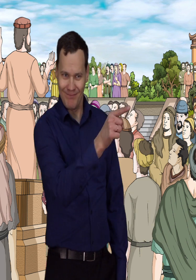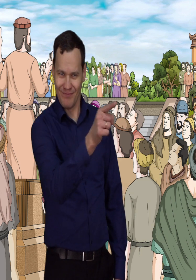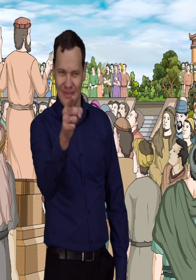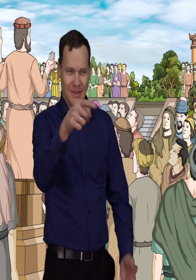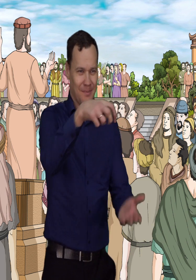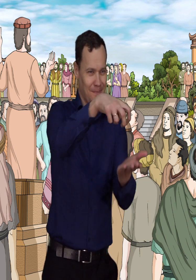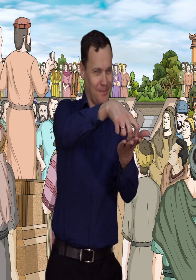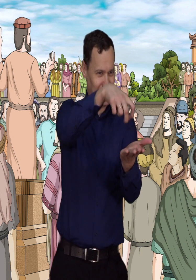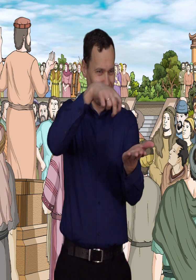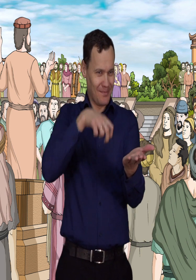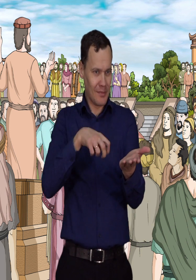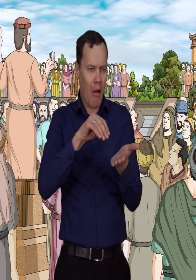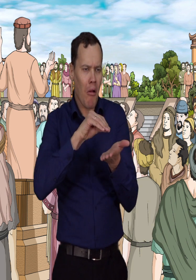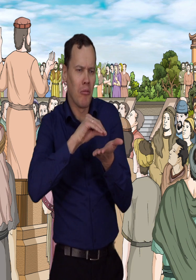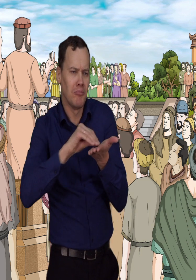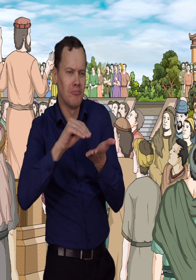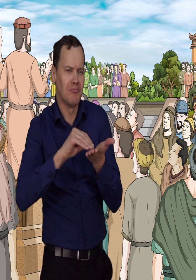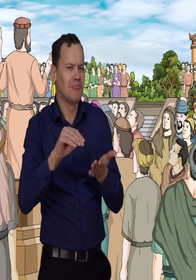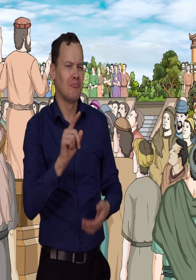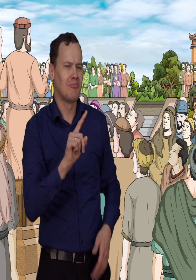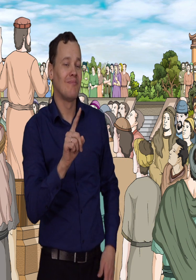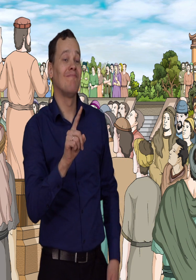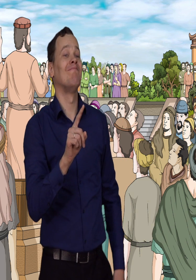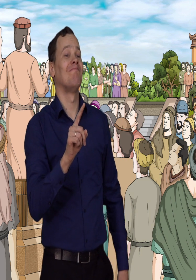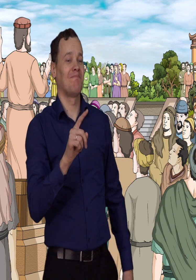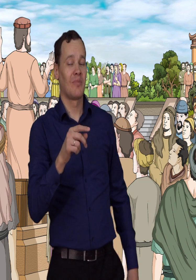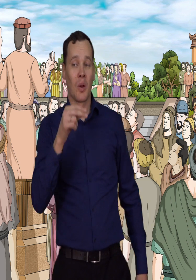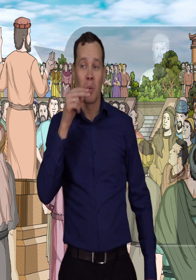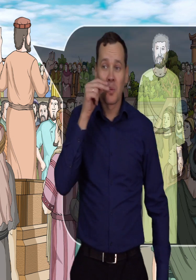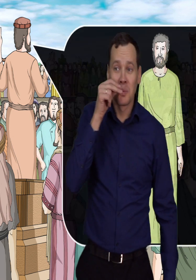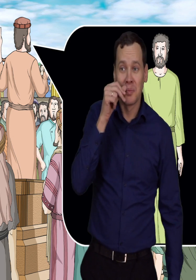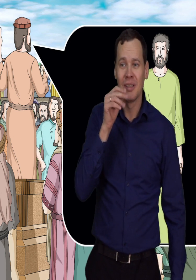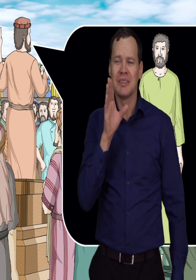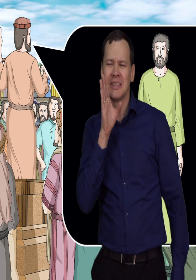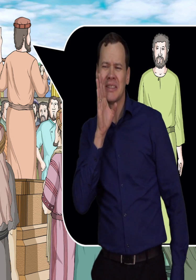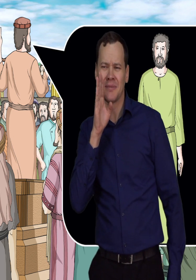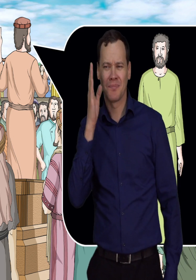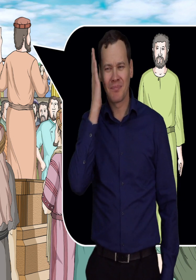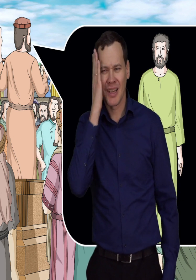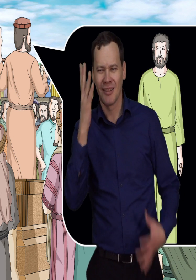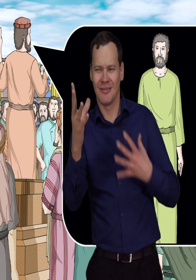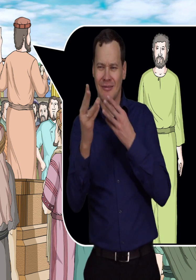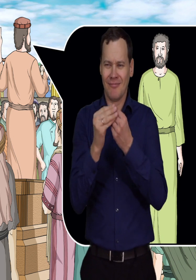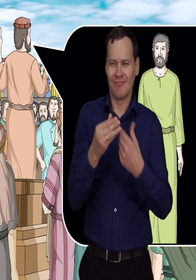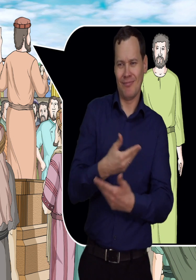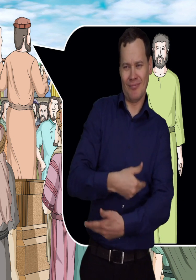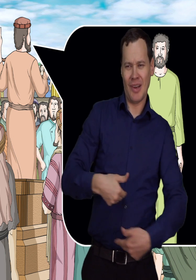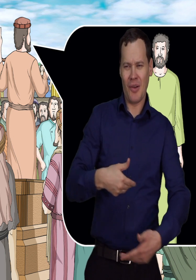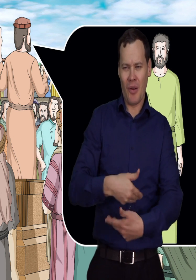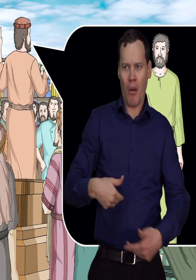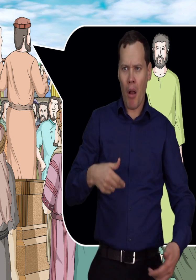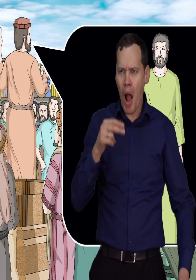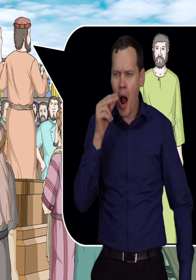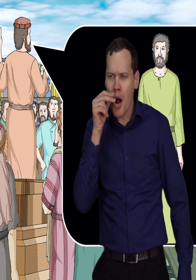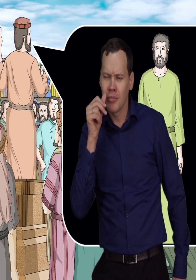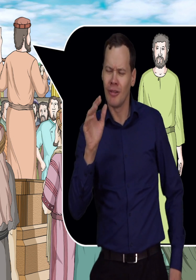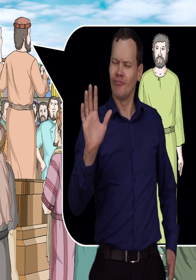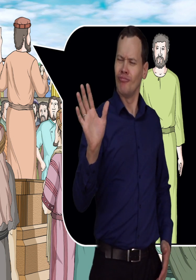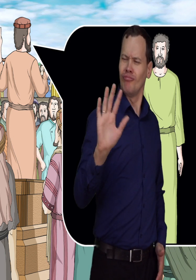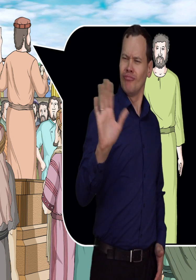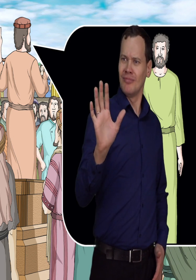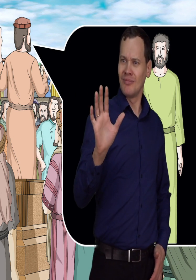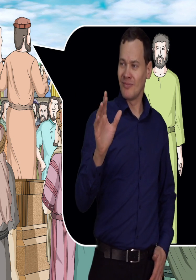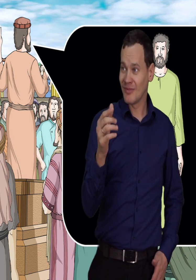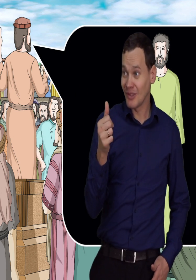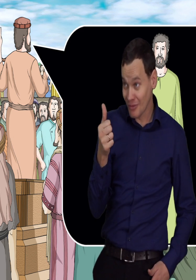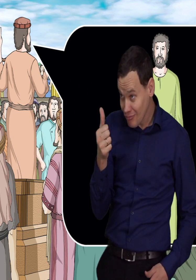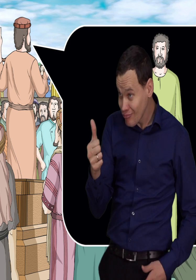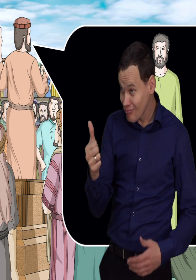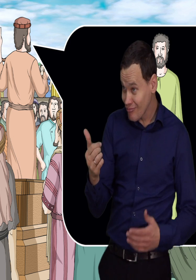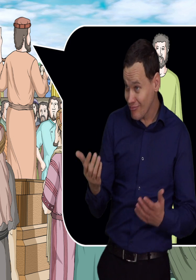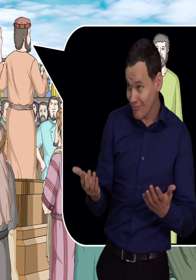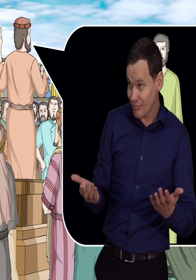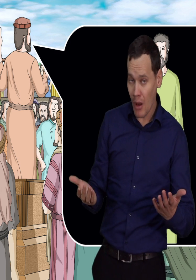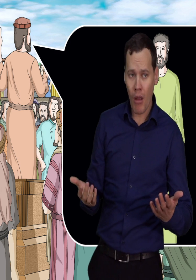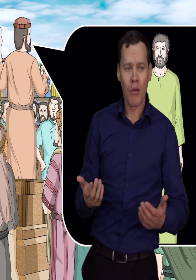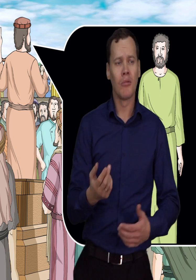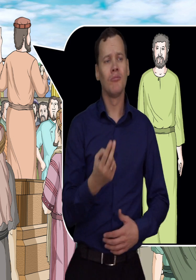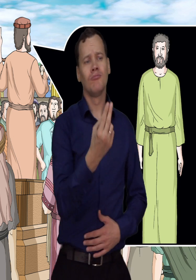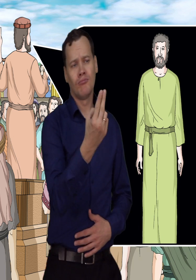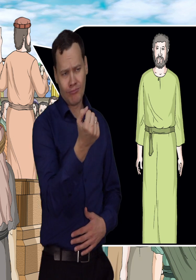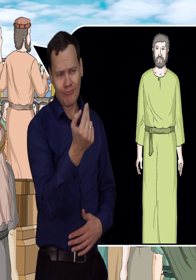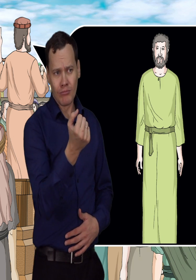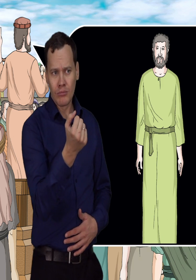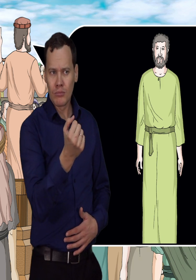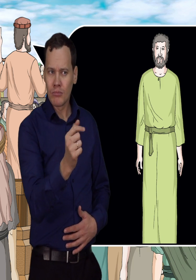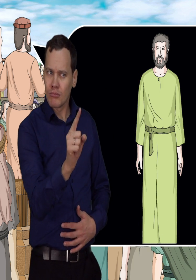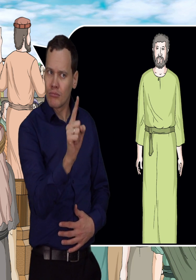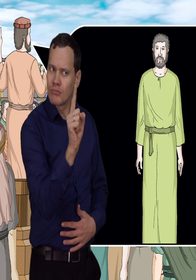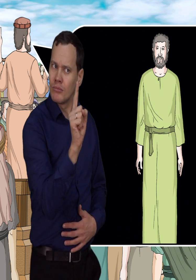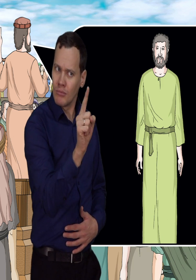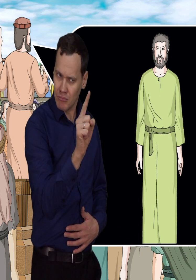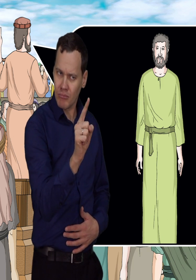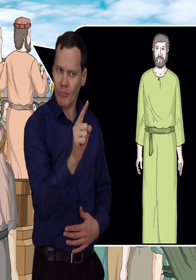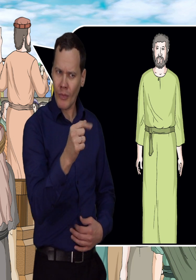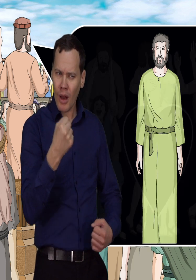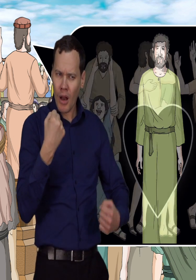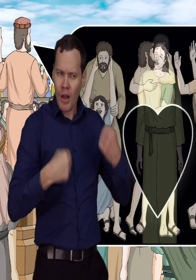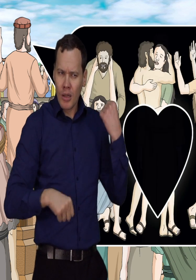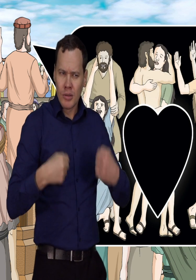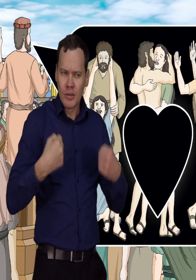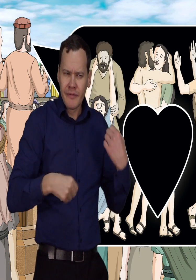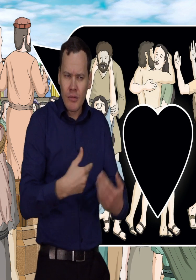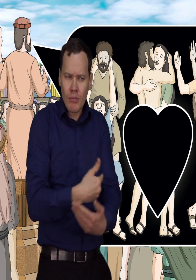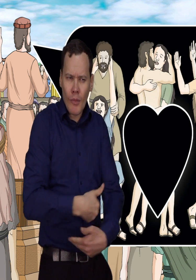Now for the matters you wrote about: It is good to abstain from sexual relations.